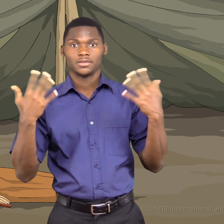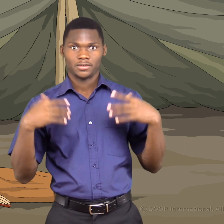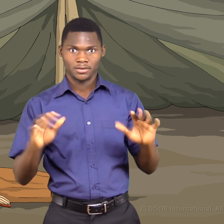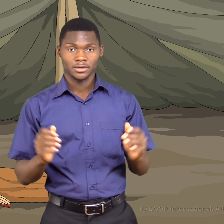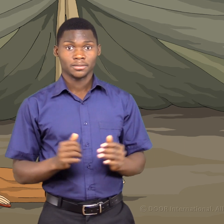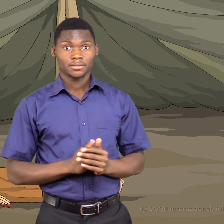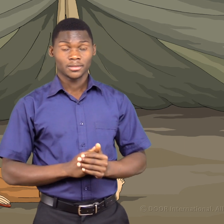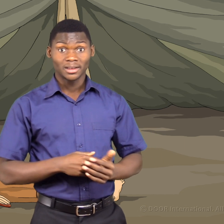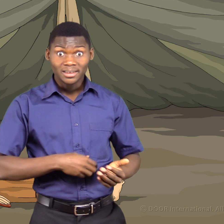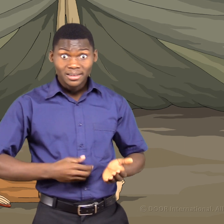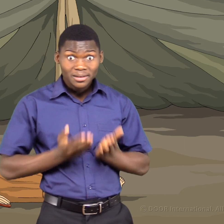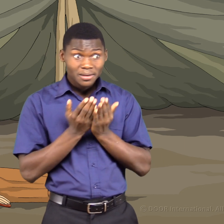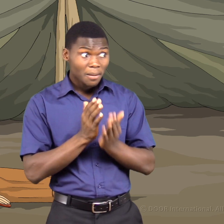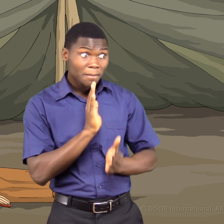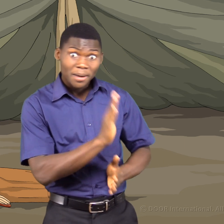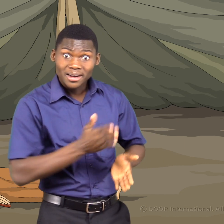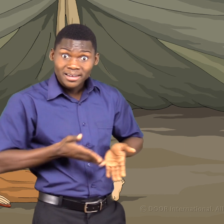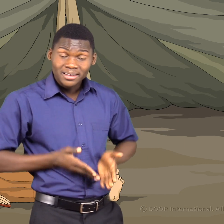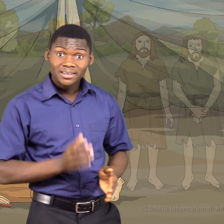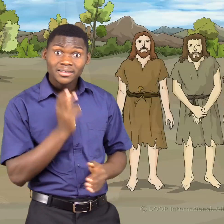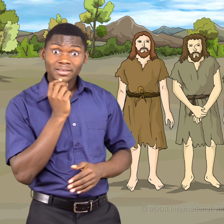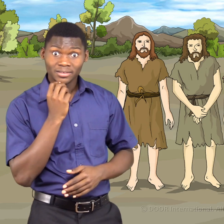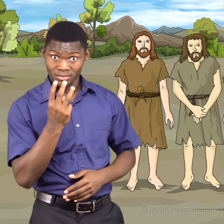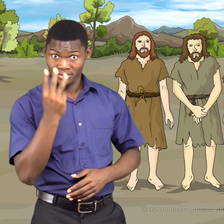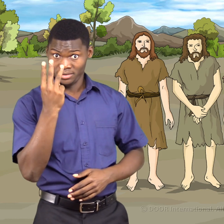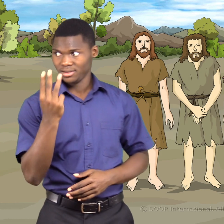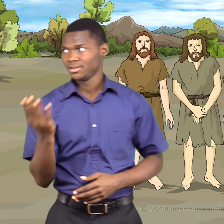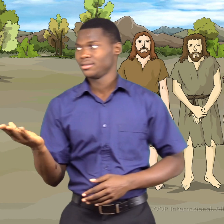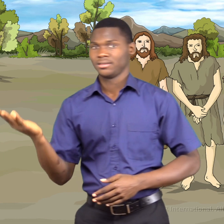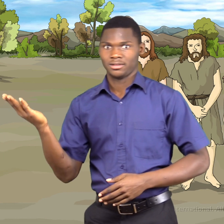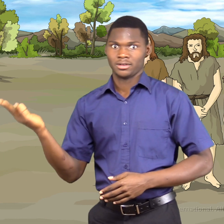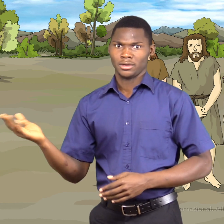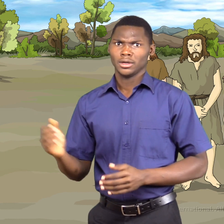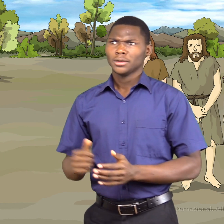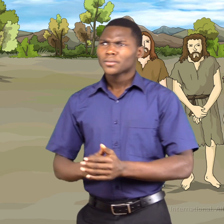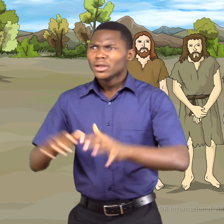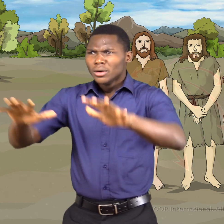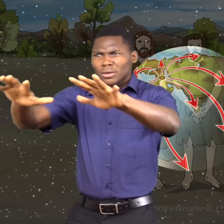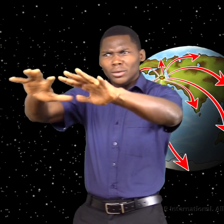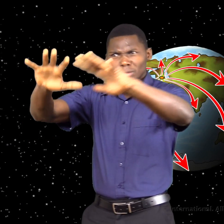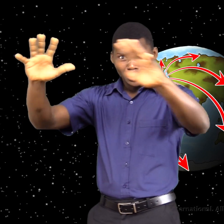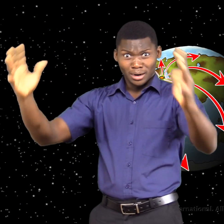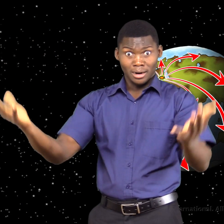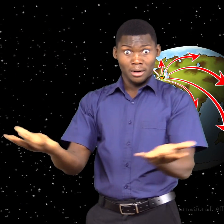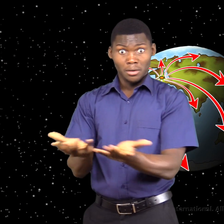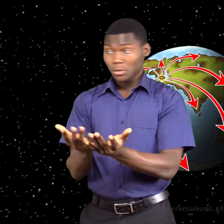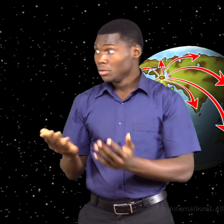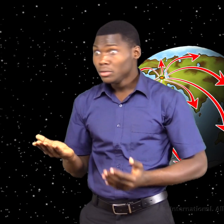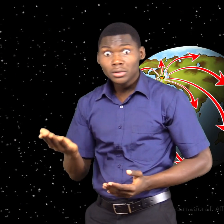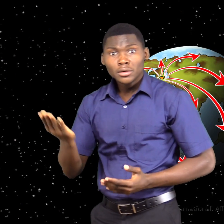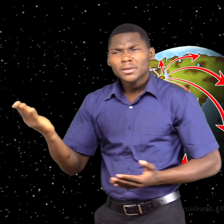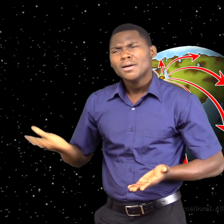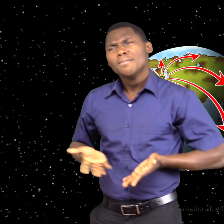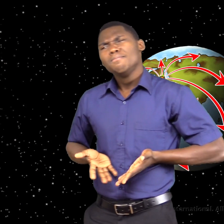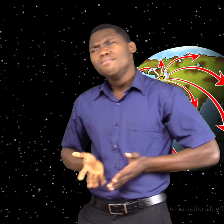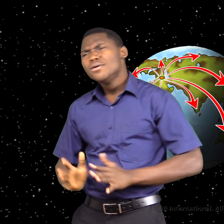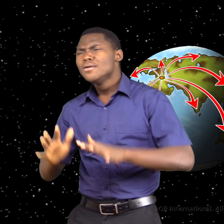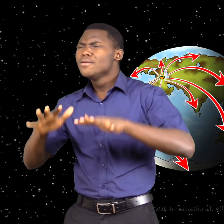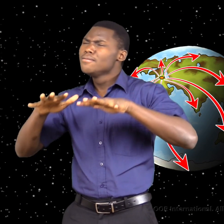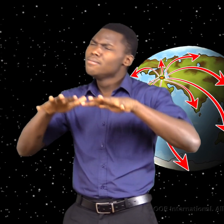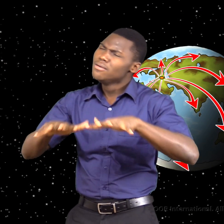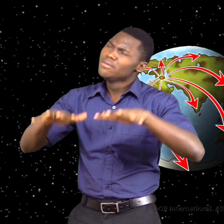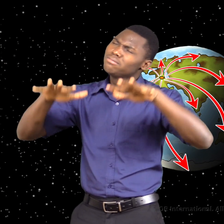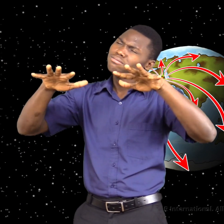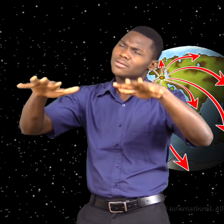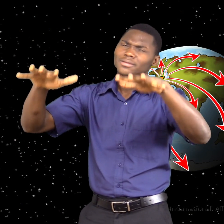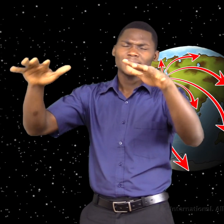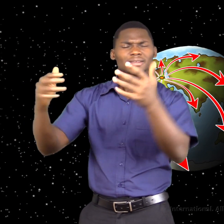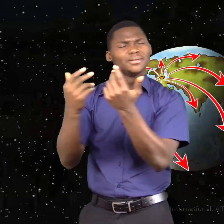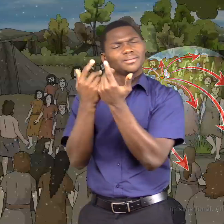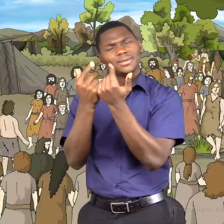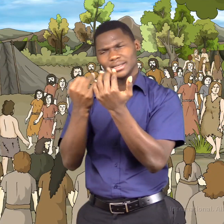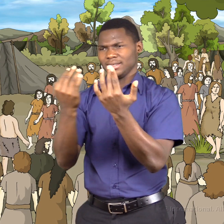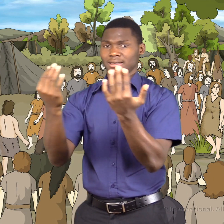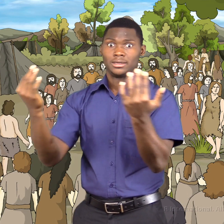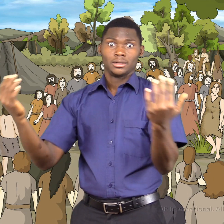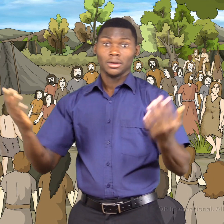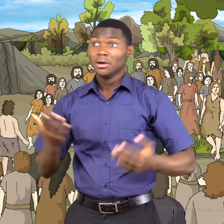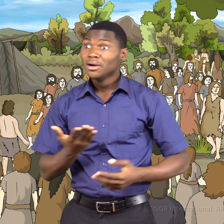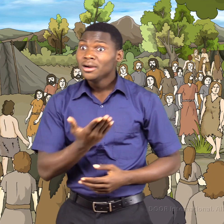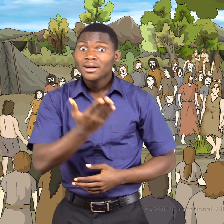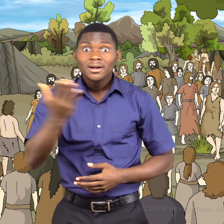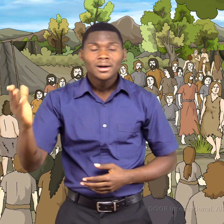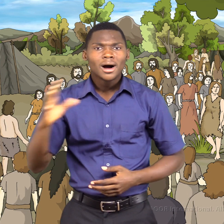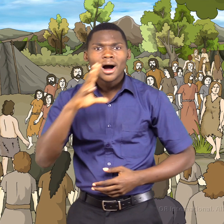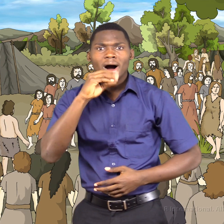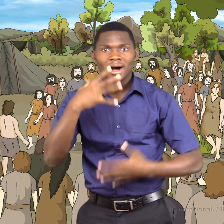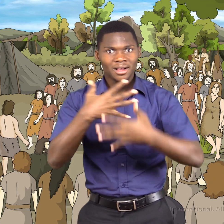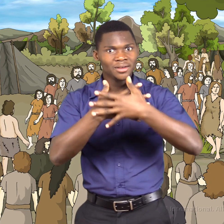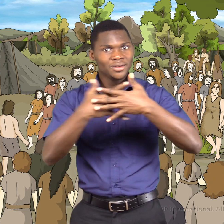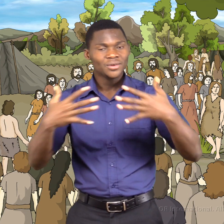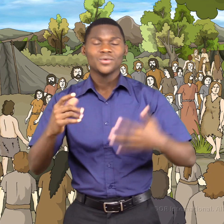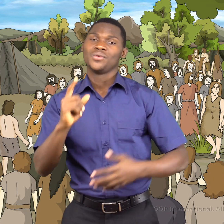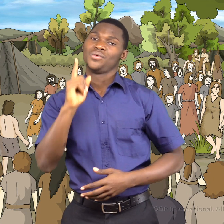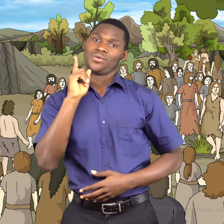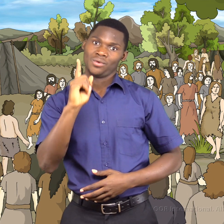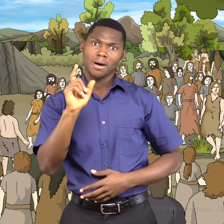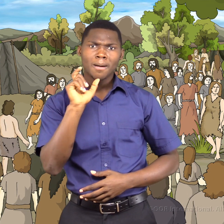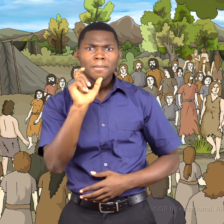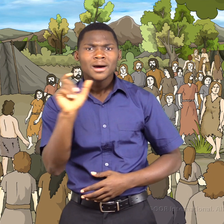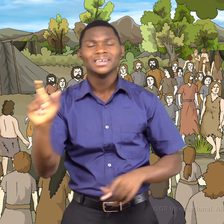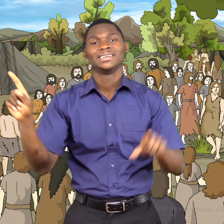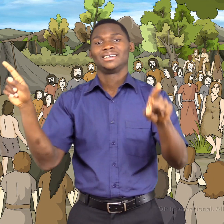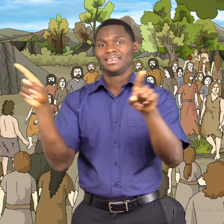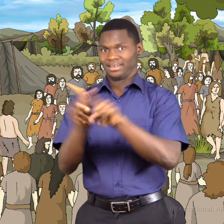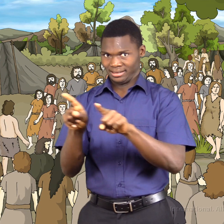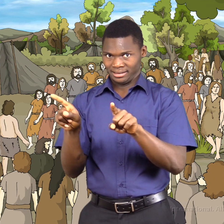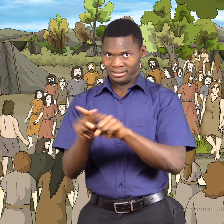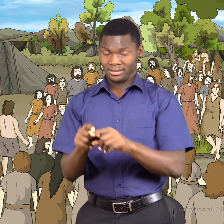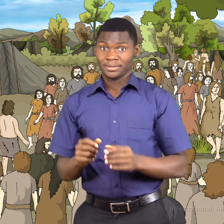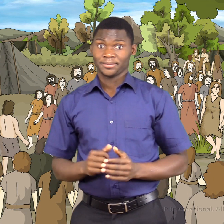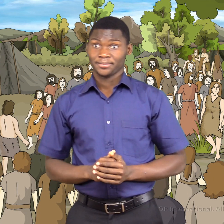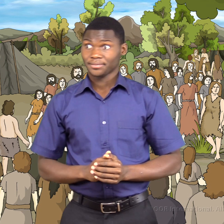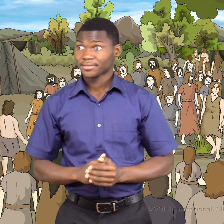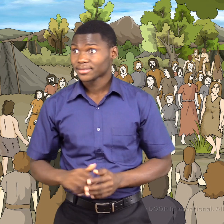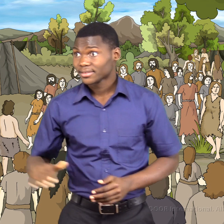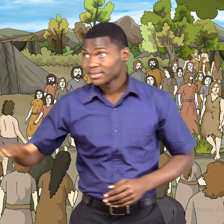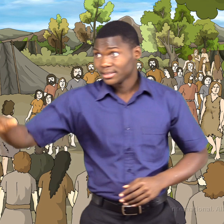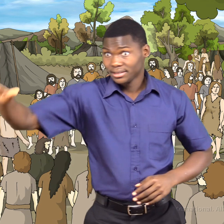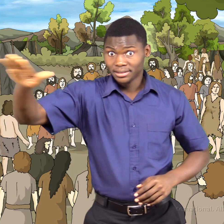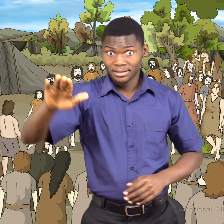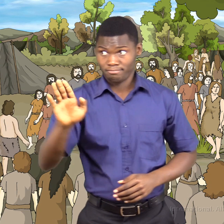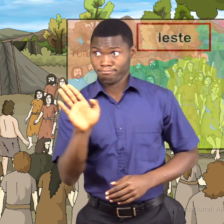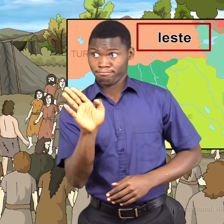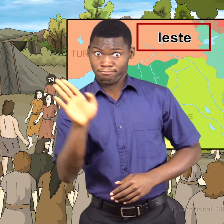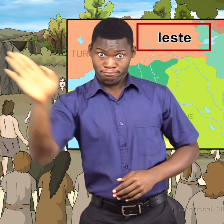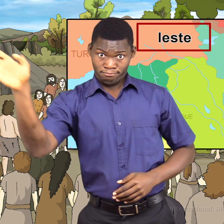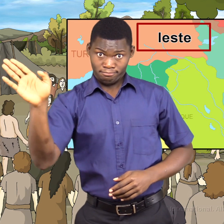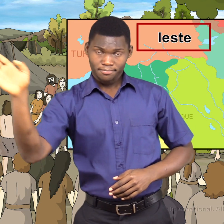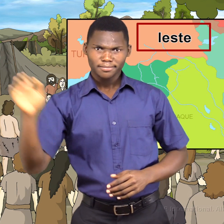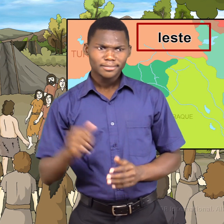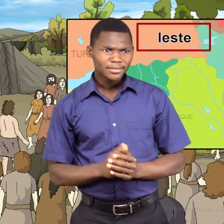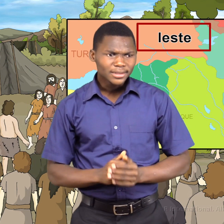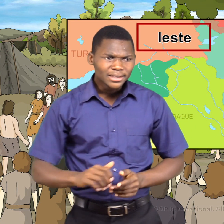This is the account of Noah’s sons Shem, Ham, and Japheth, who also had sons after the flood. Now the whole world had one language and a common form of speech.